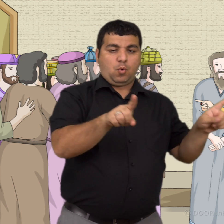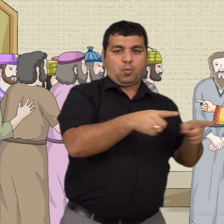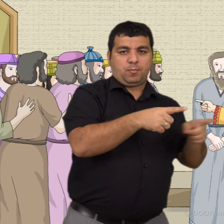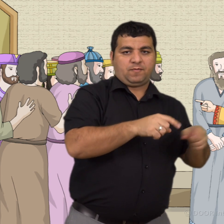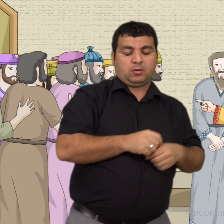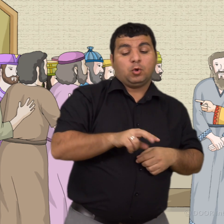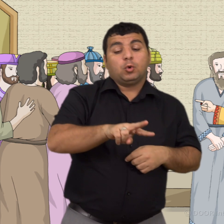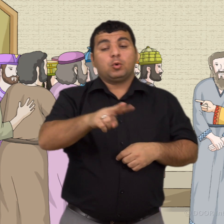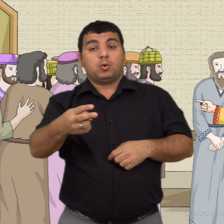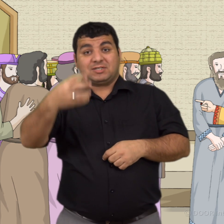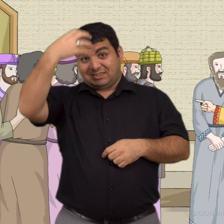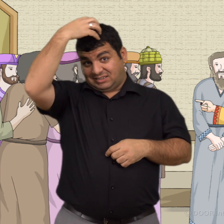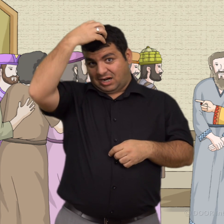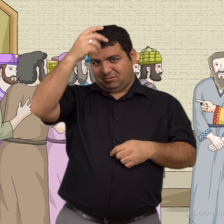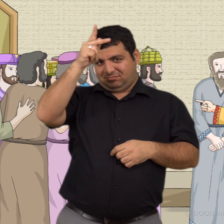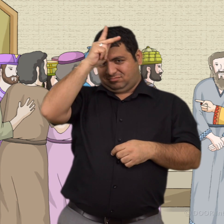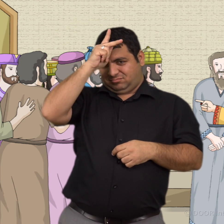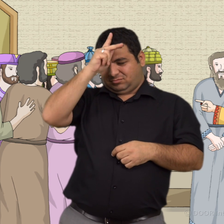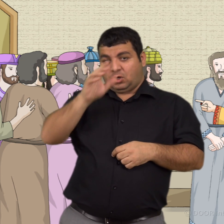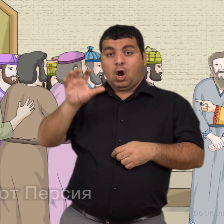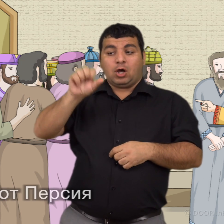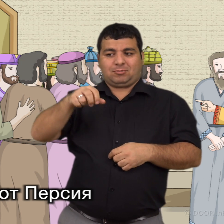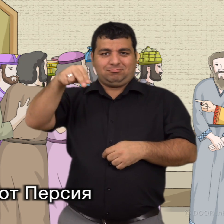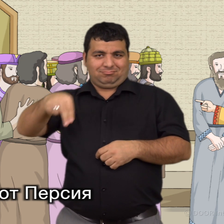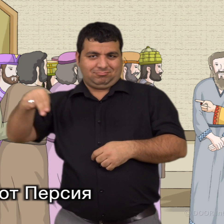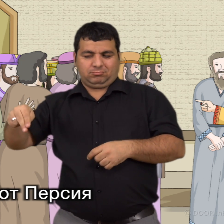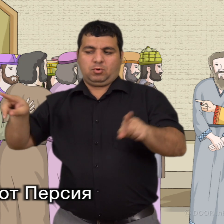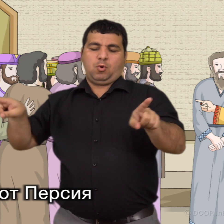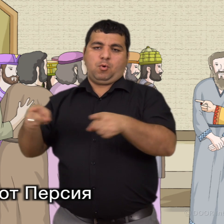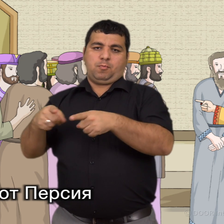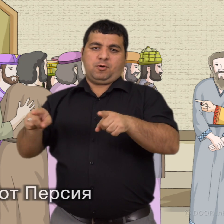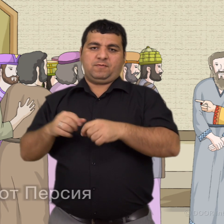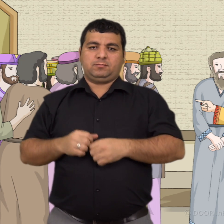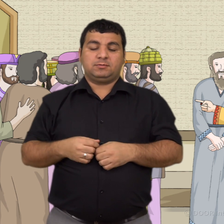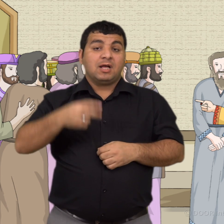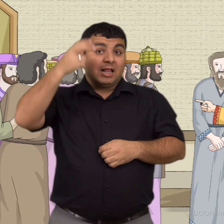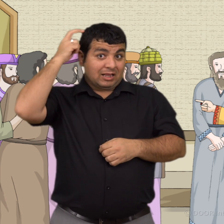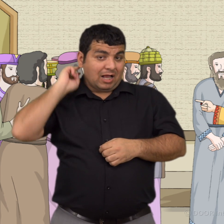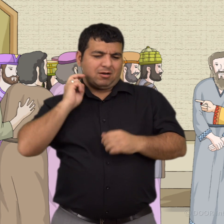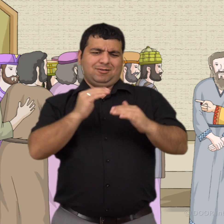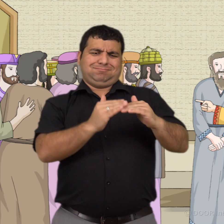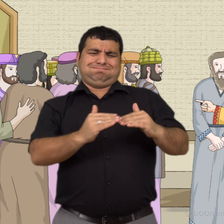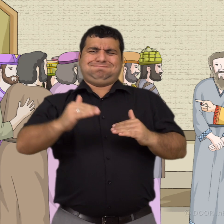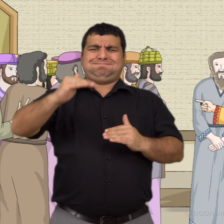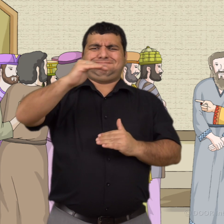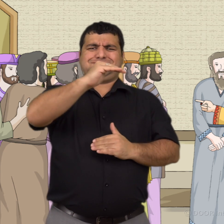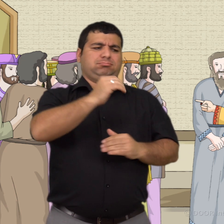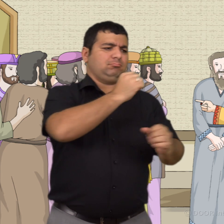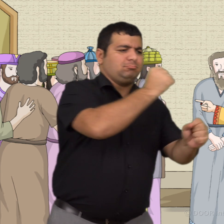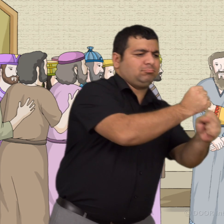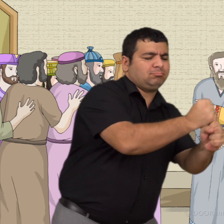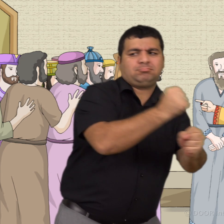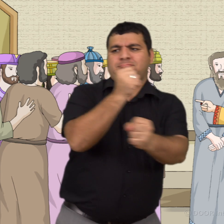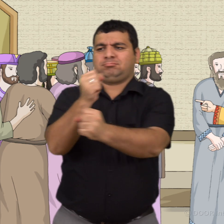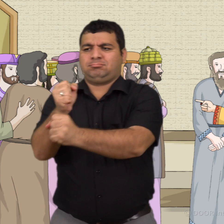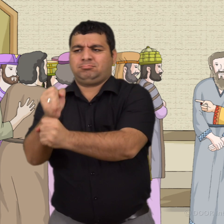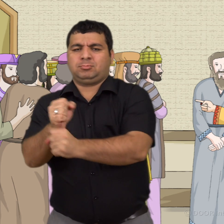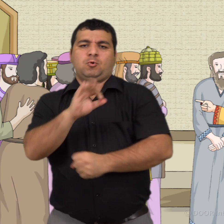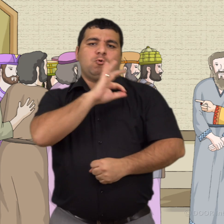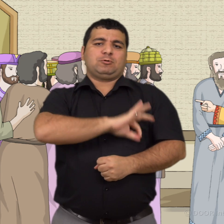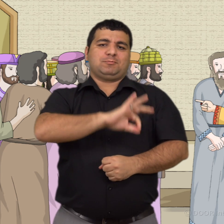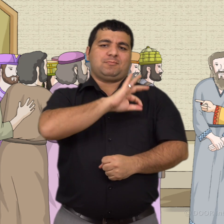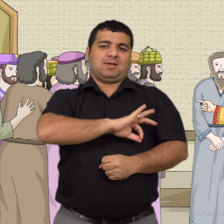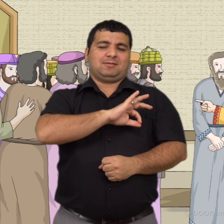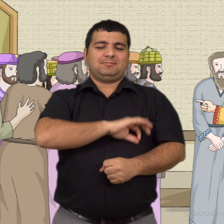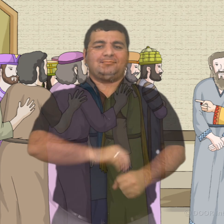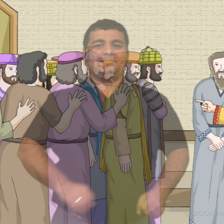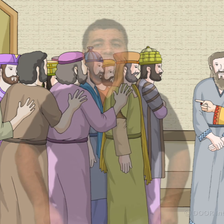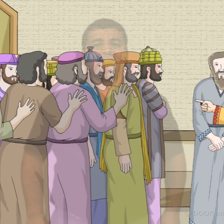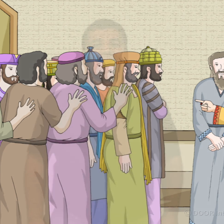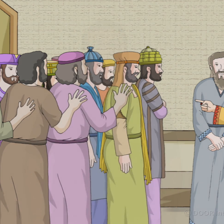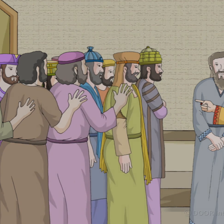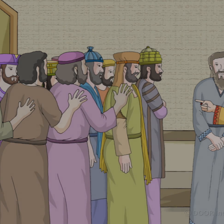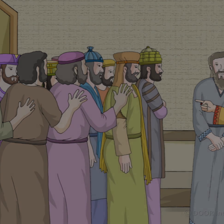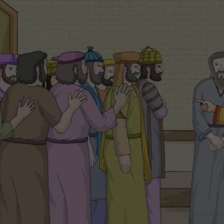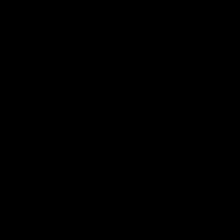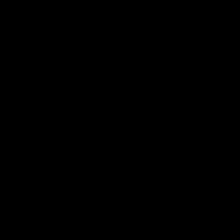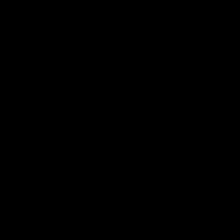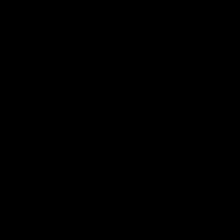So Daniel prospered during the reign of Darius and the reign of Cyrus the Persian.